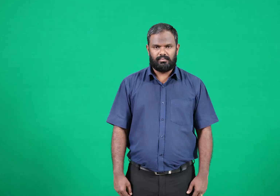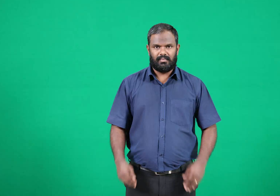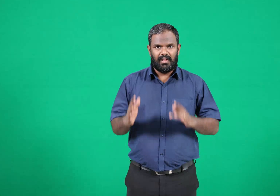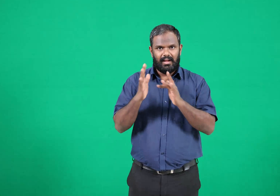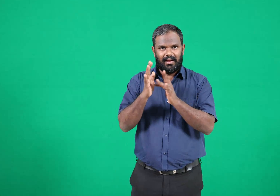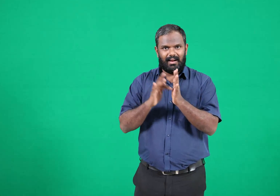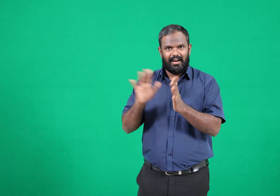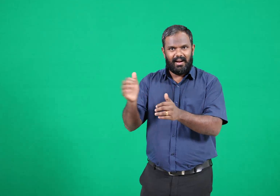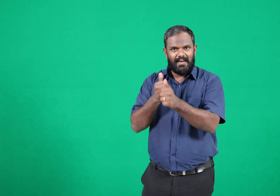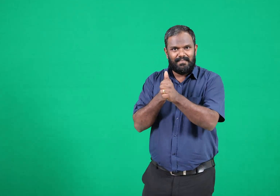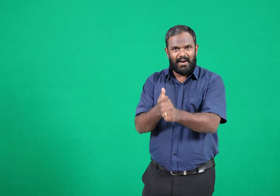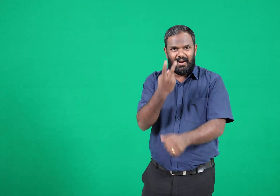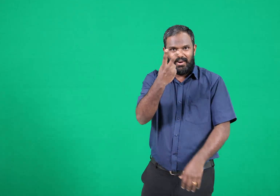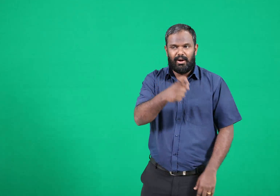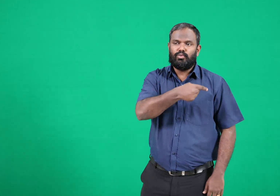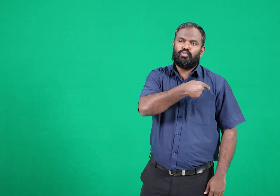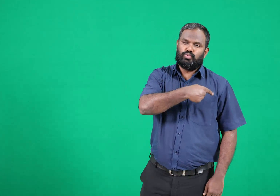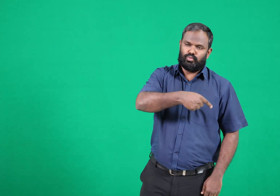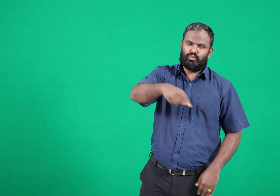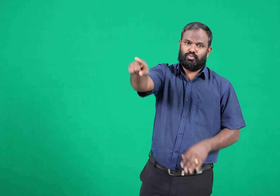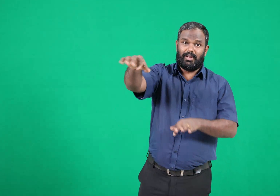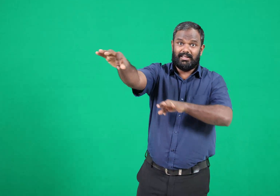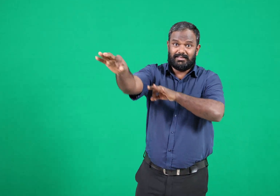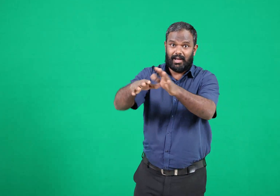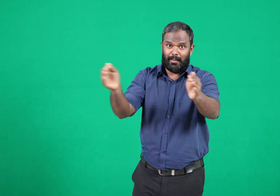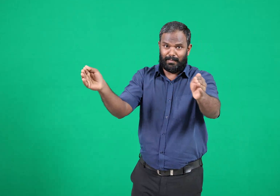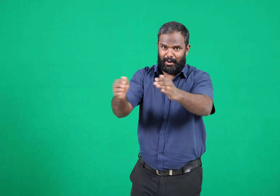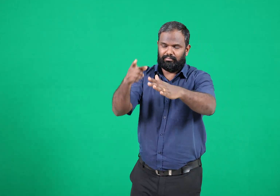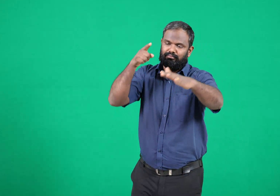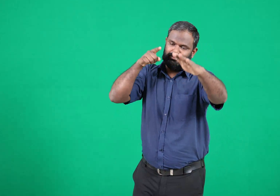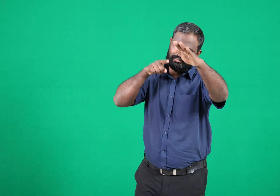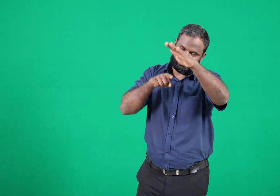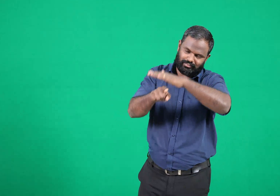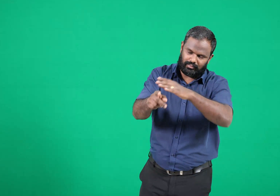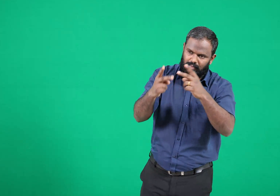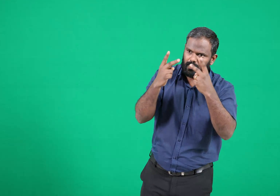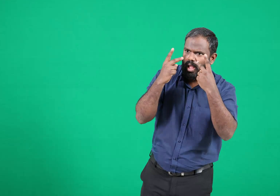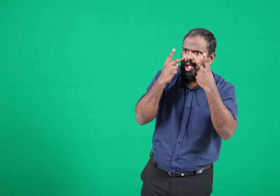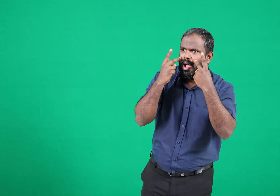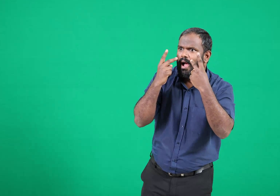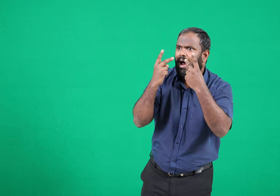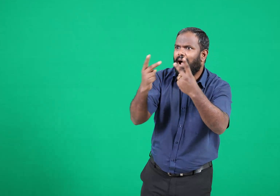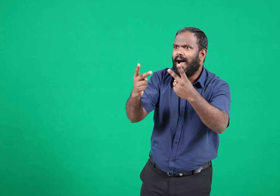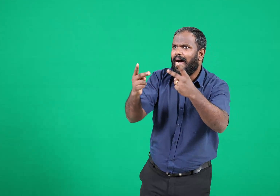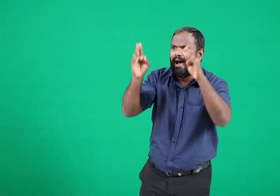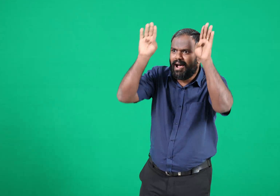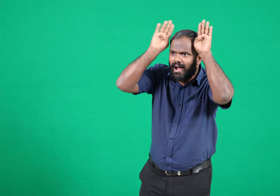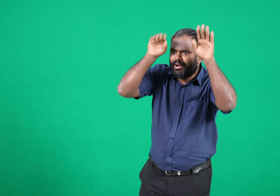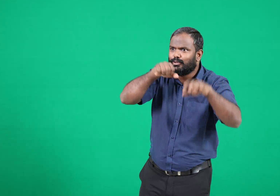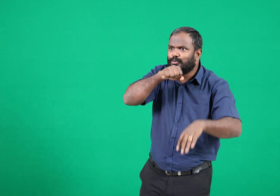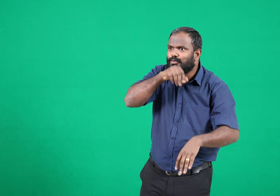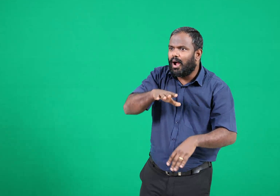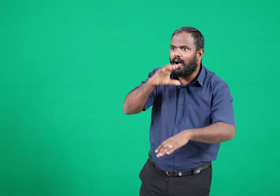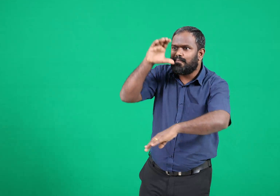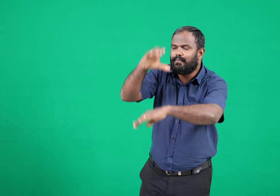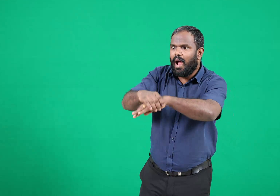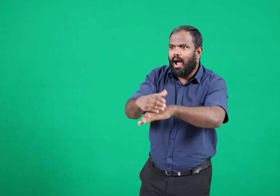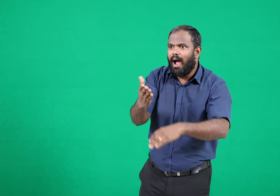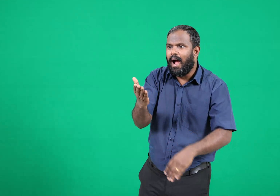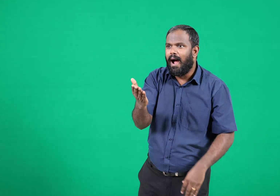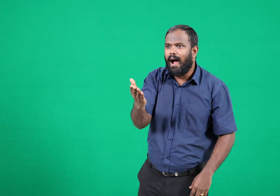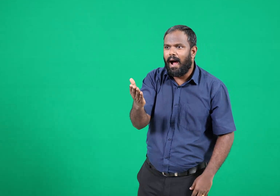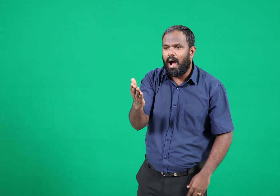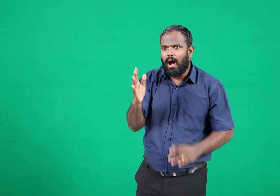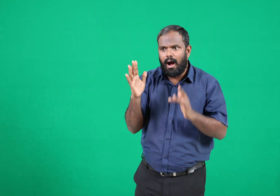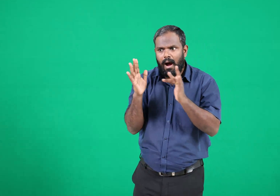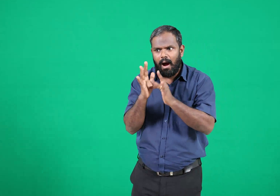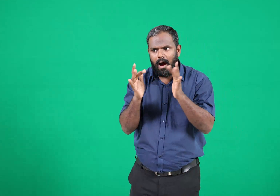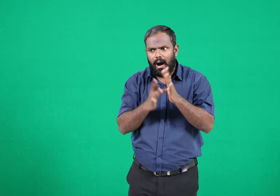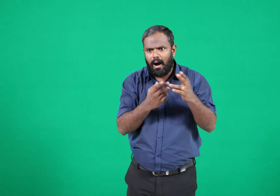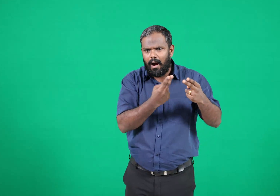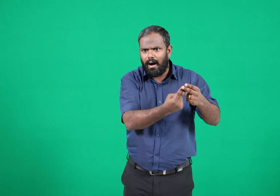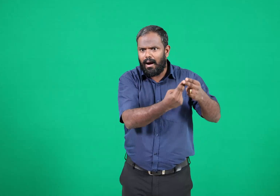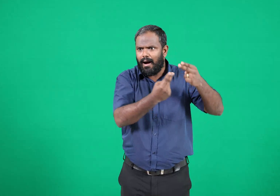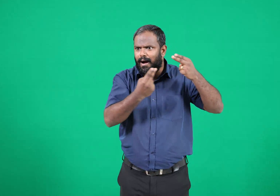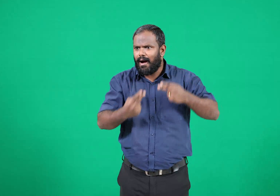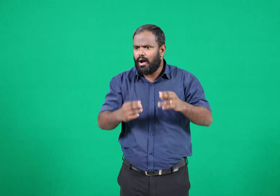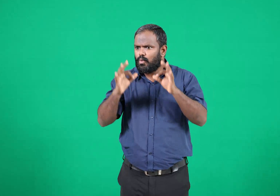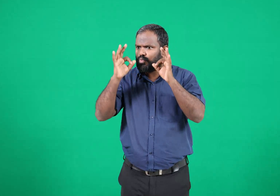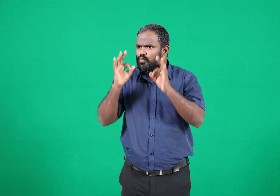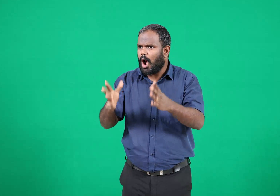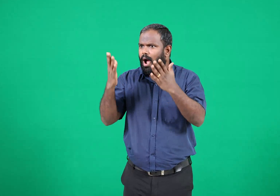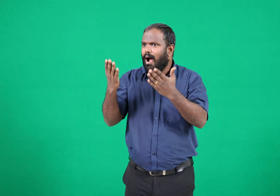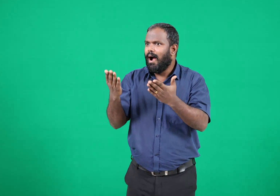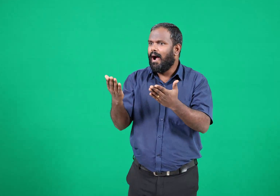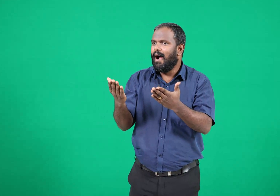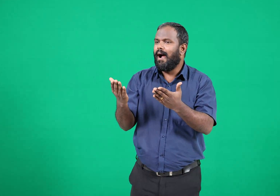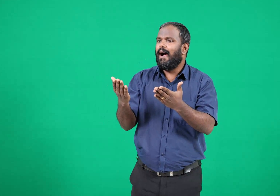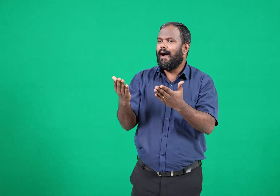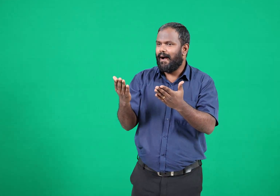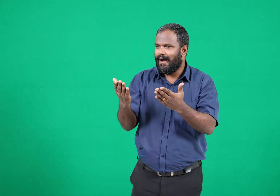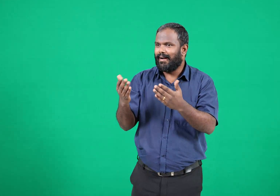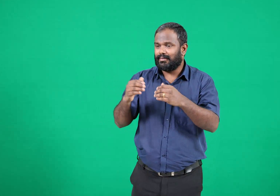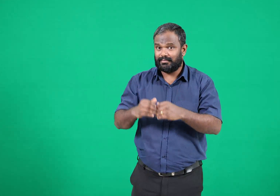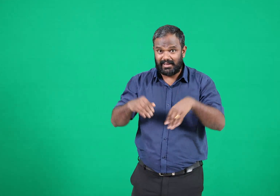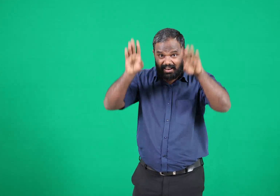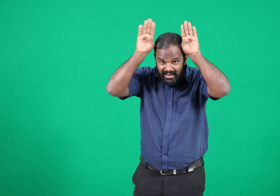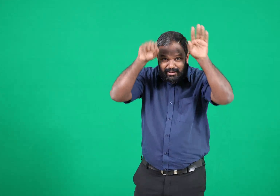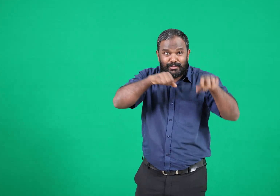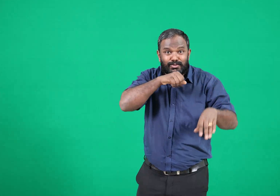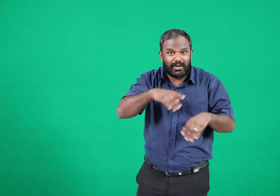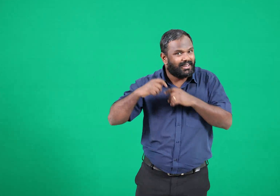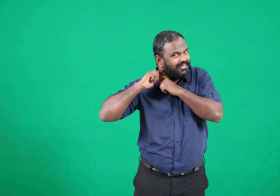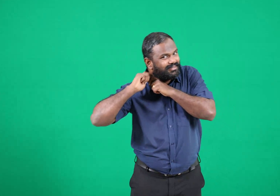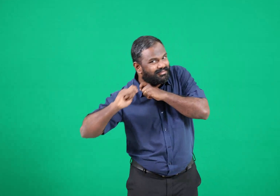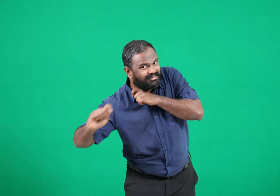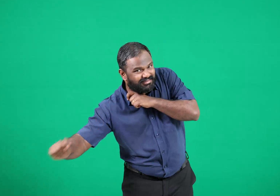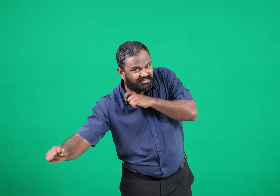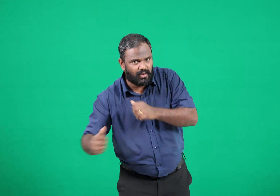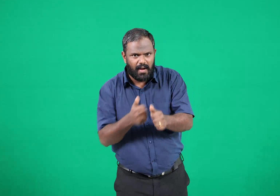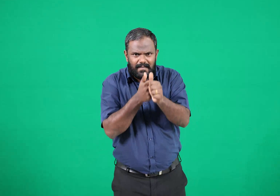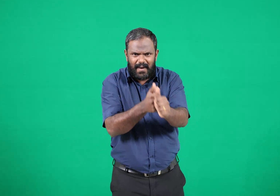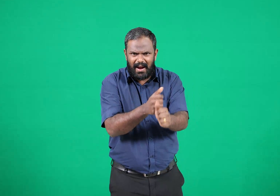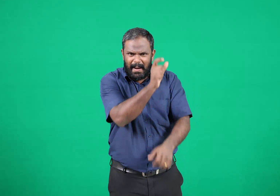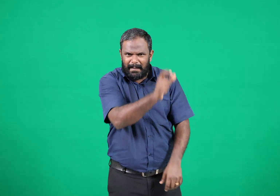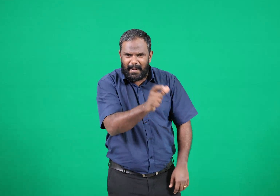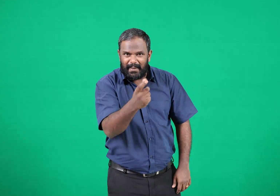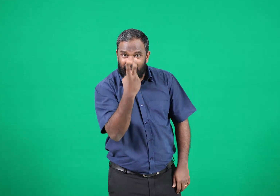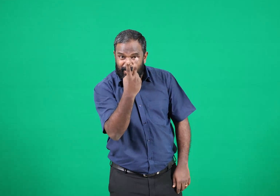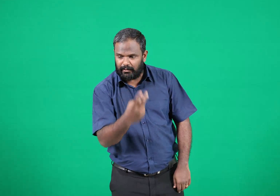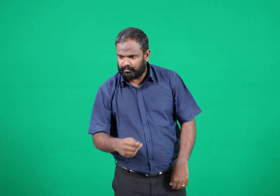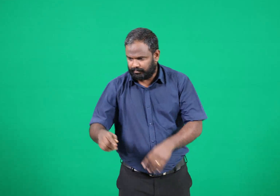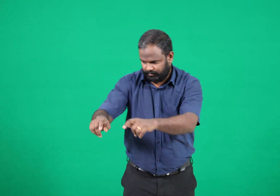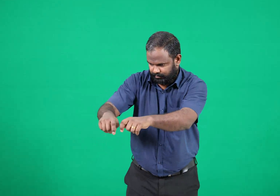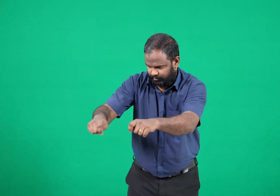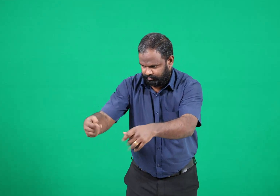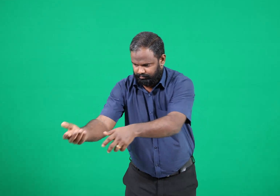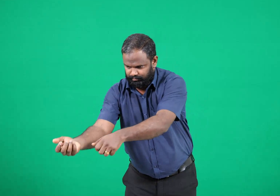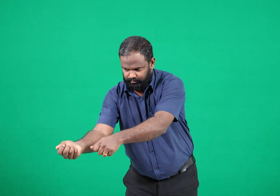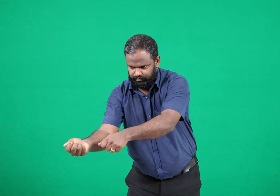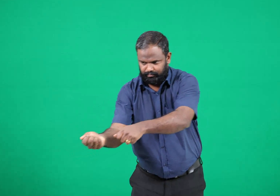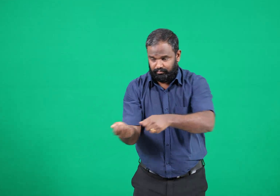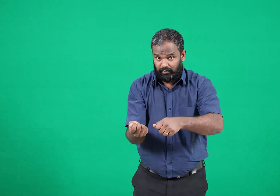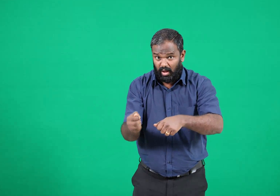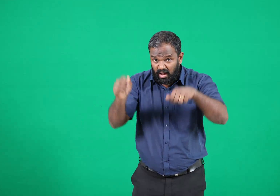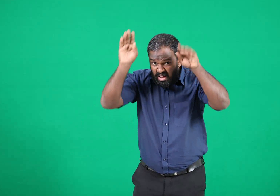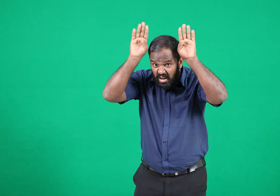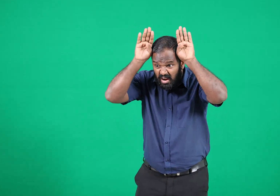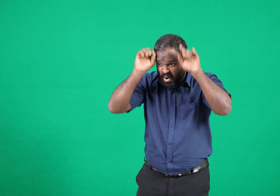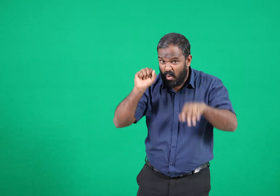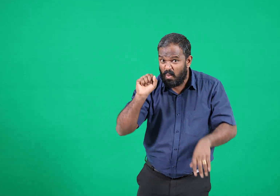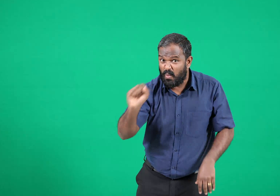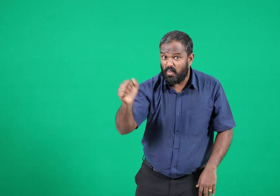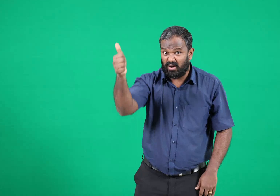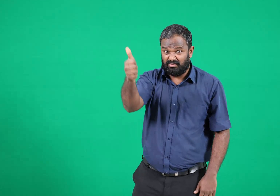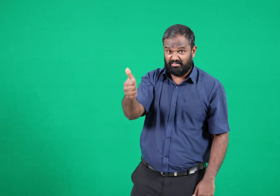So those who were sent went out and found it just as Jesus had told them.